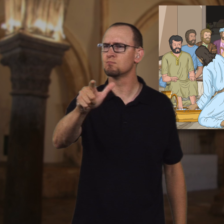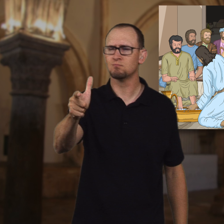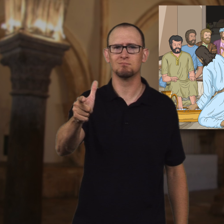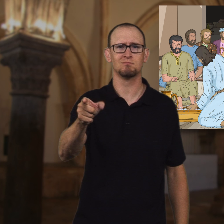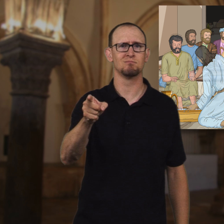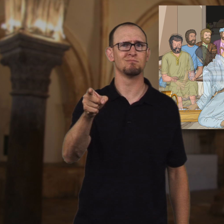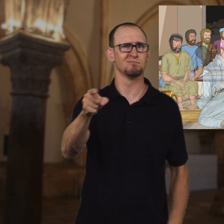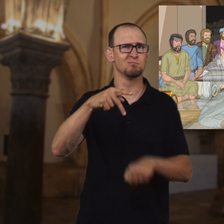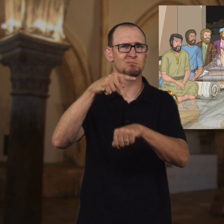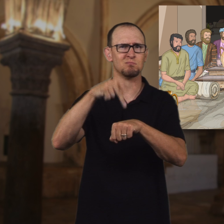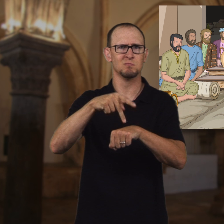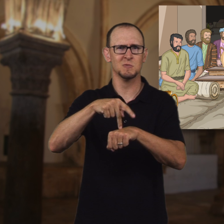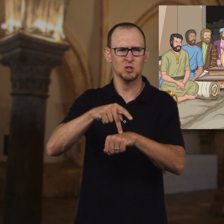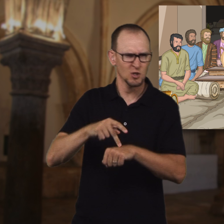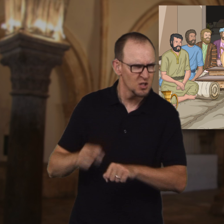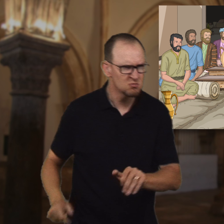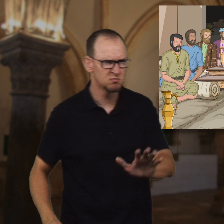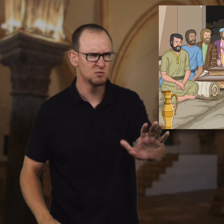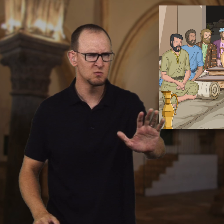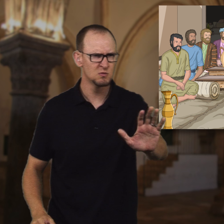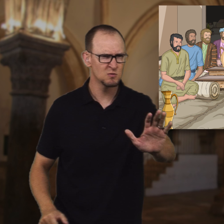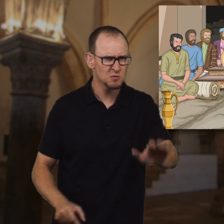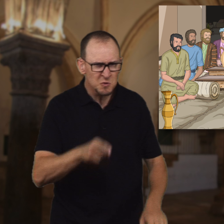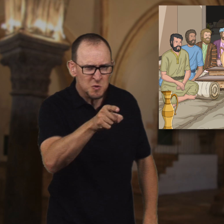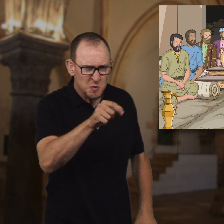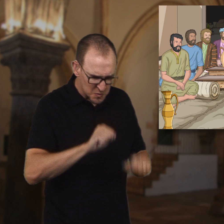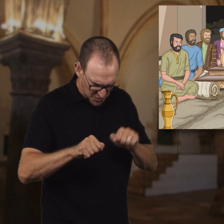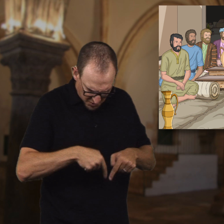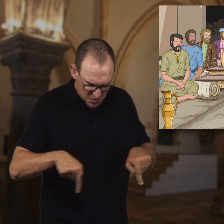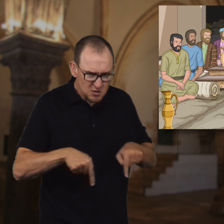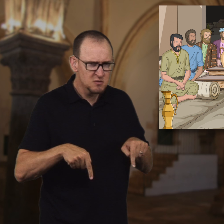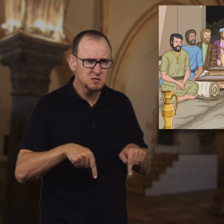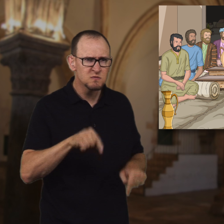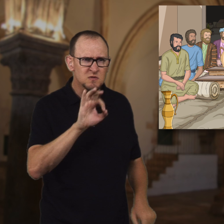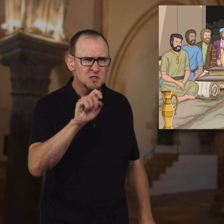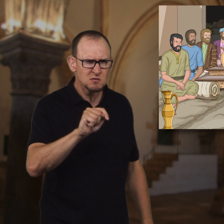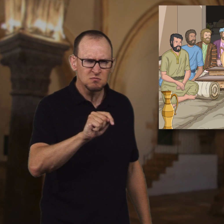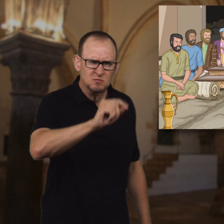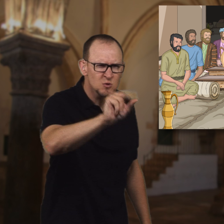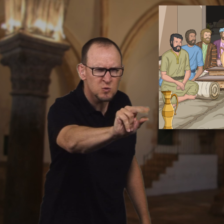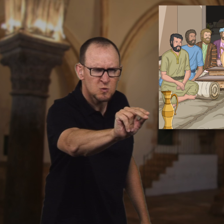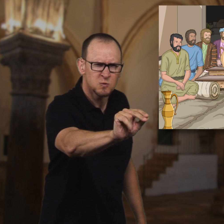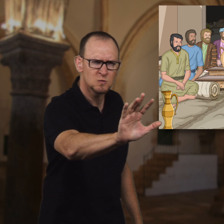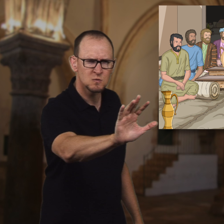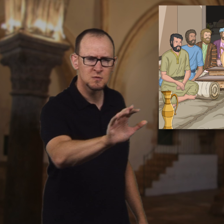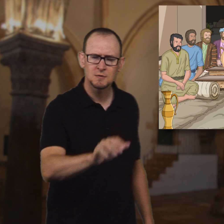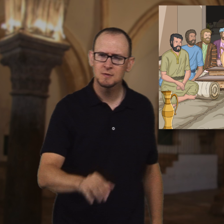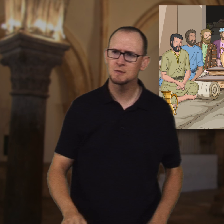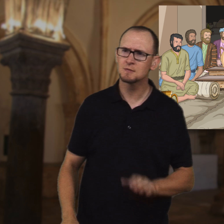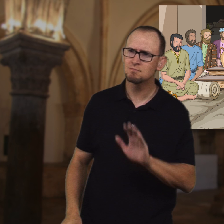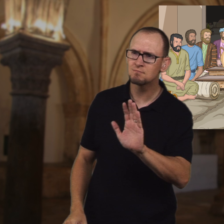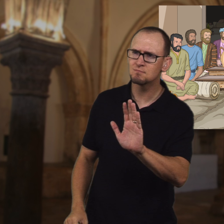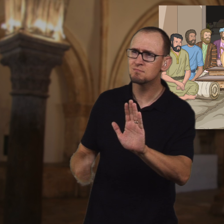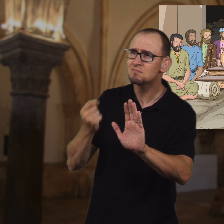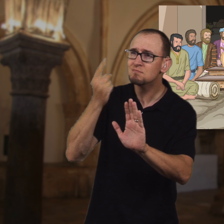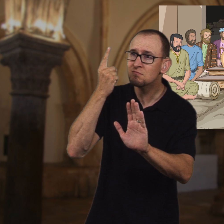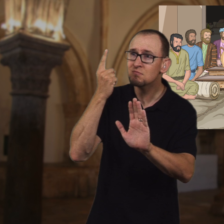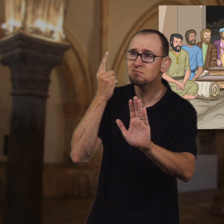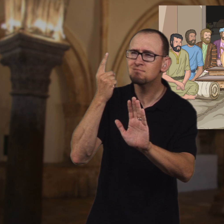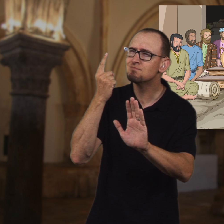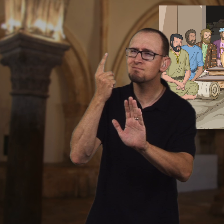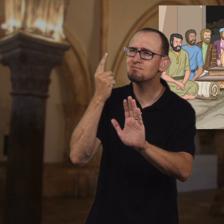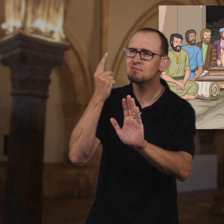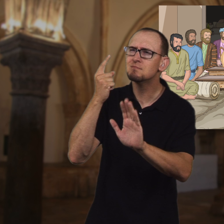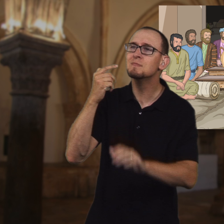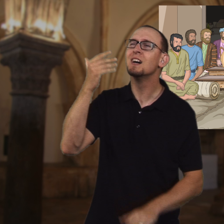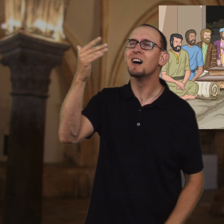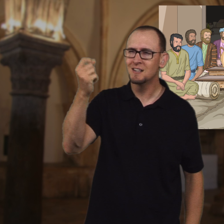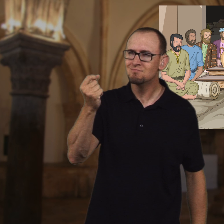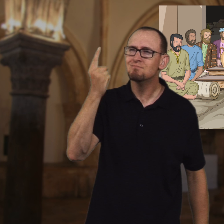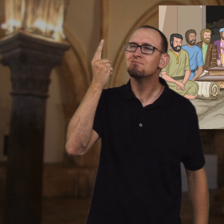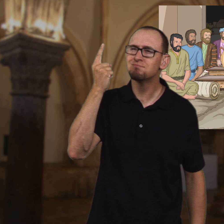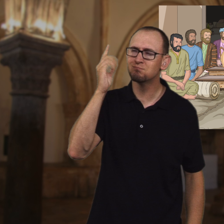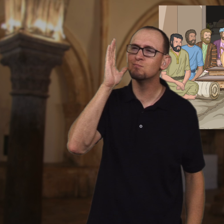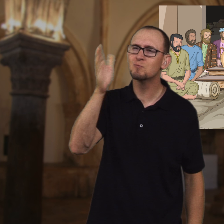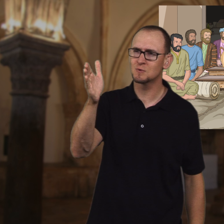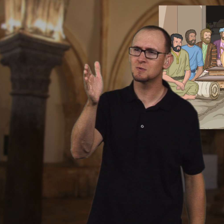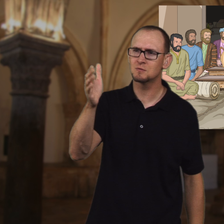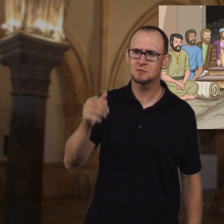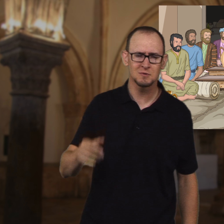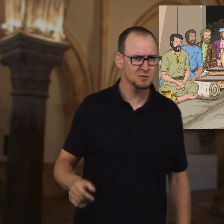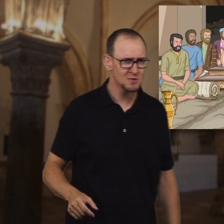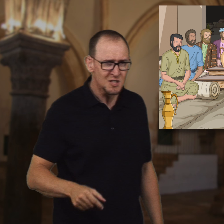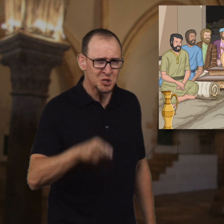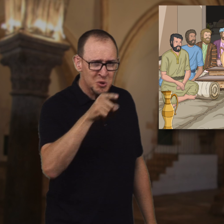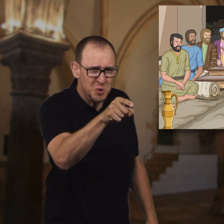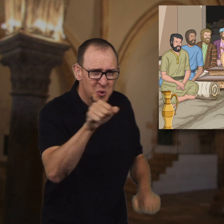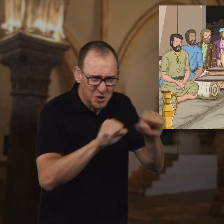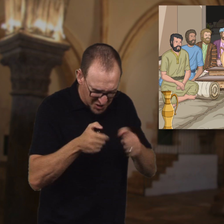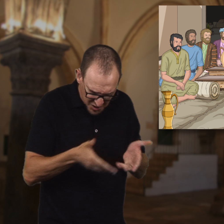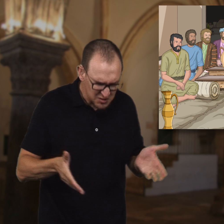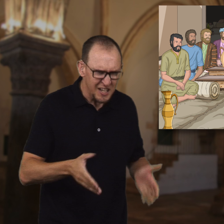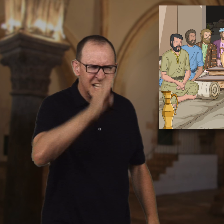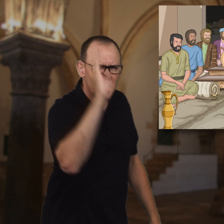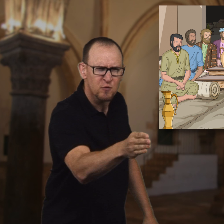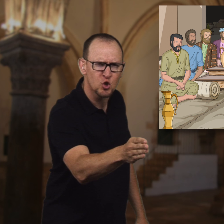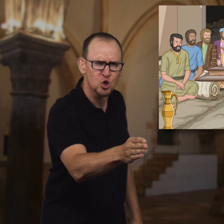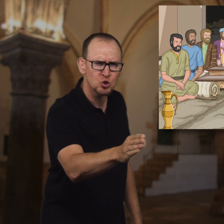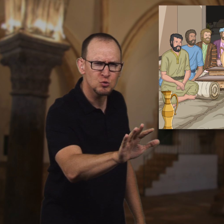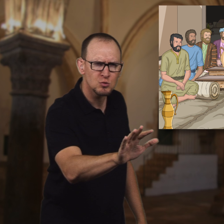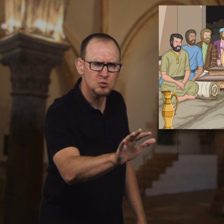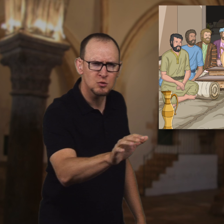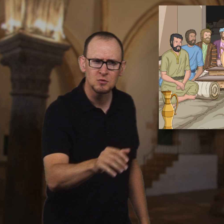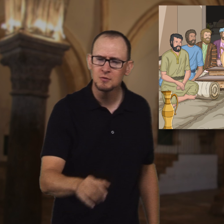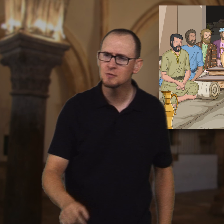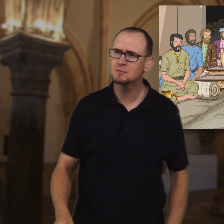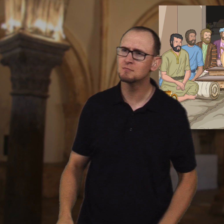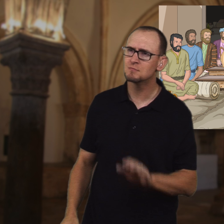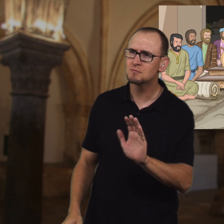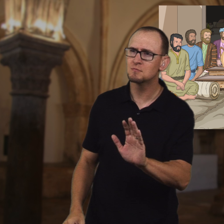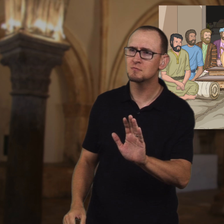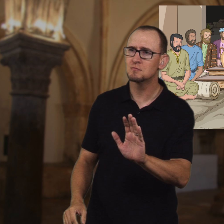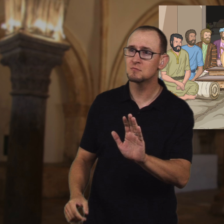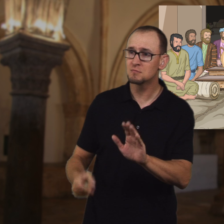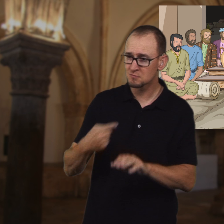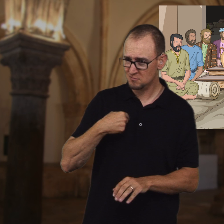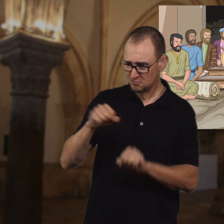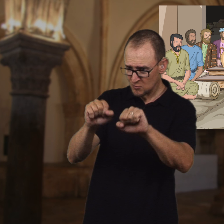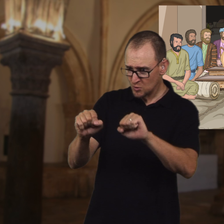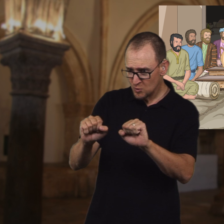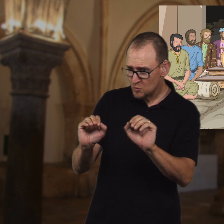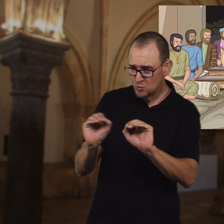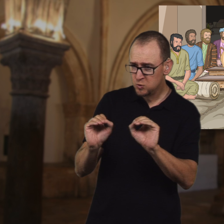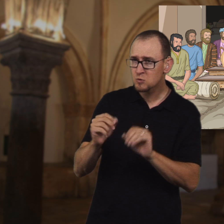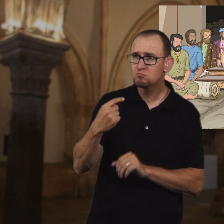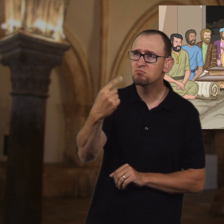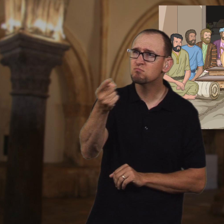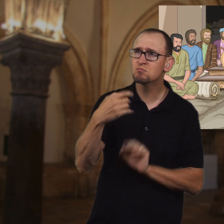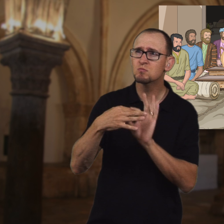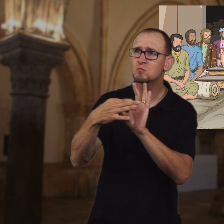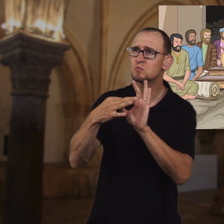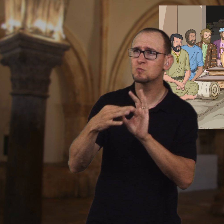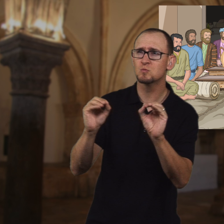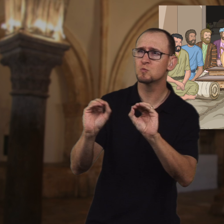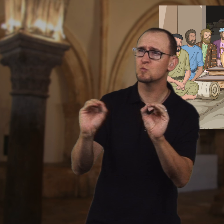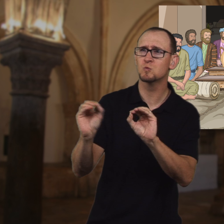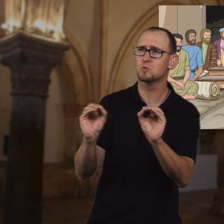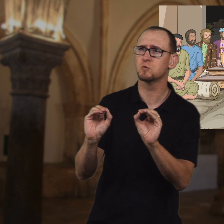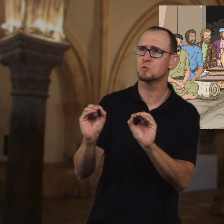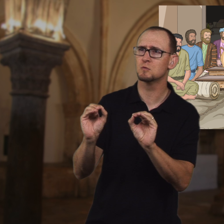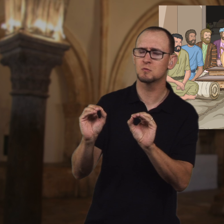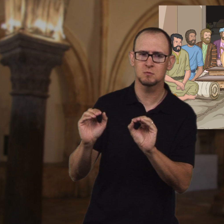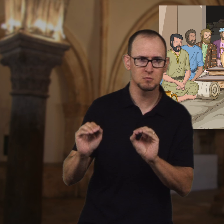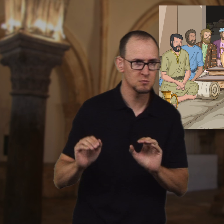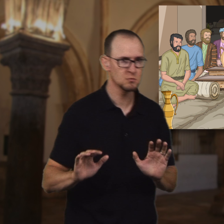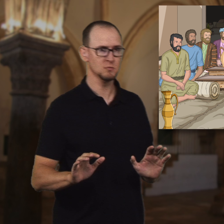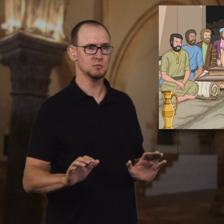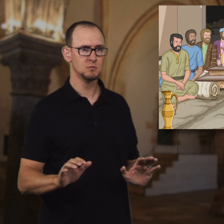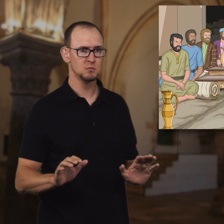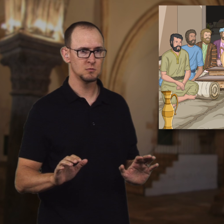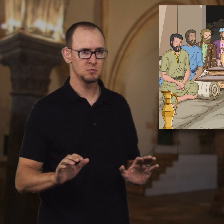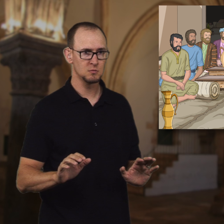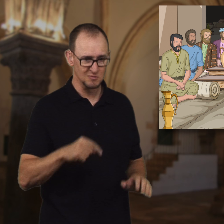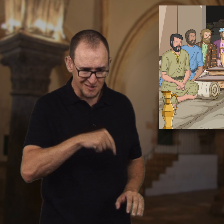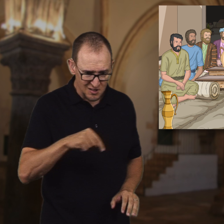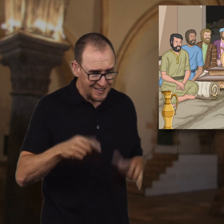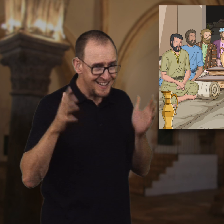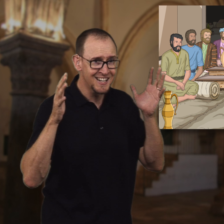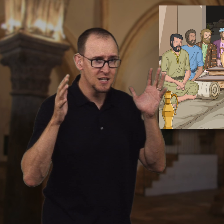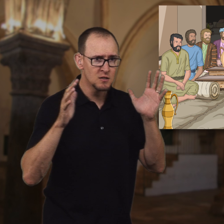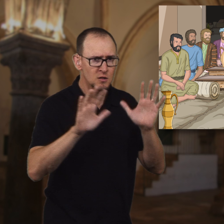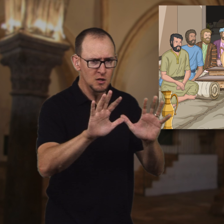He came to Simon Peter, who asked Him, “Lord, are You going to wash my feet?” Jesus replied, “You do not realize now what I am doing, but later you will understand.” “Never shall You wash my feet!” Peter told Him.